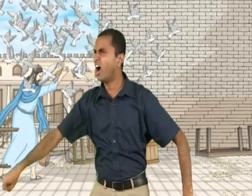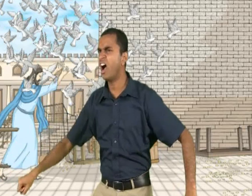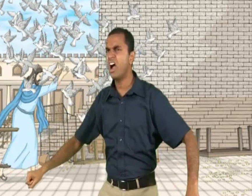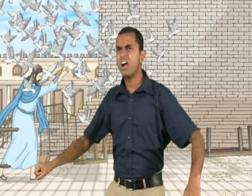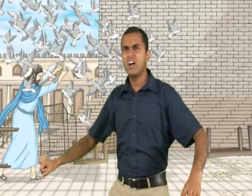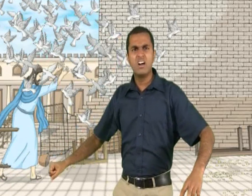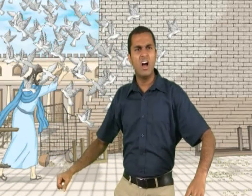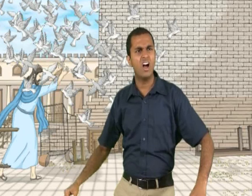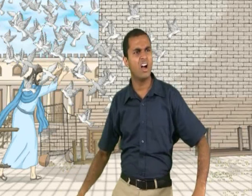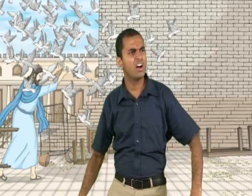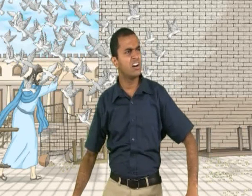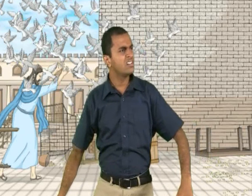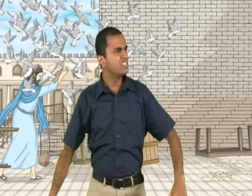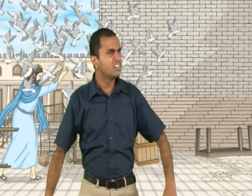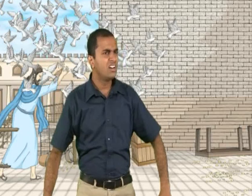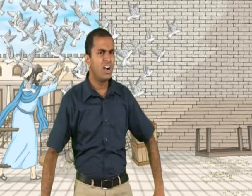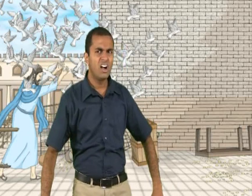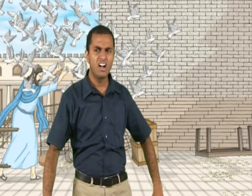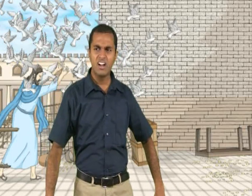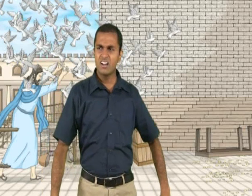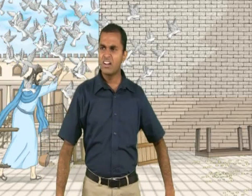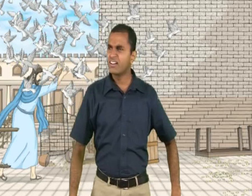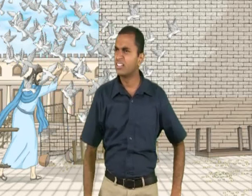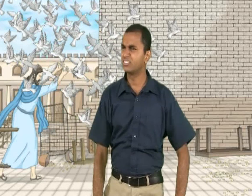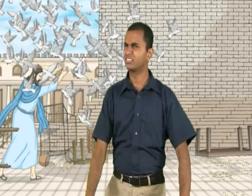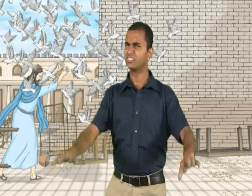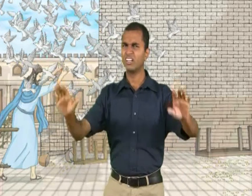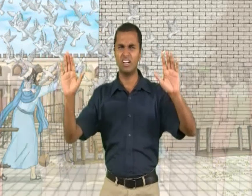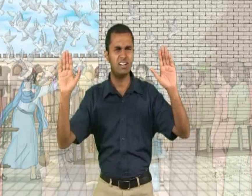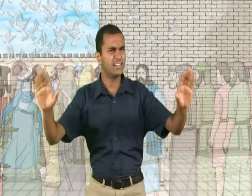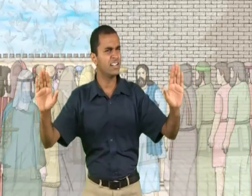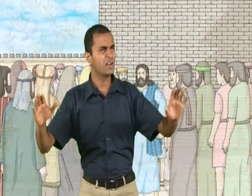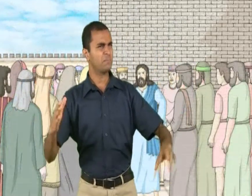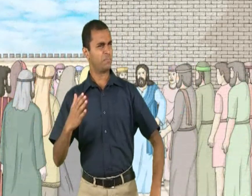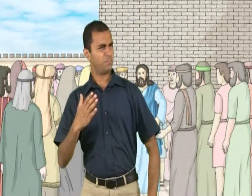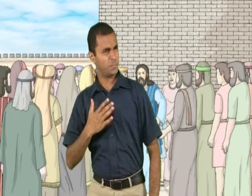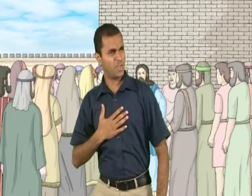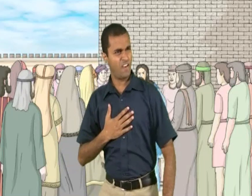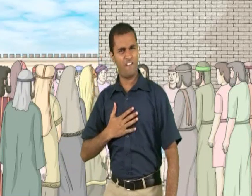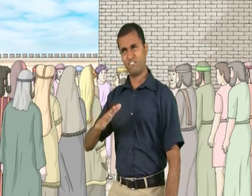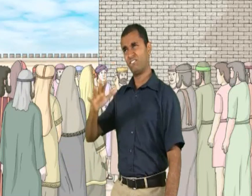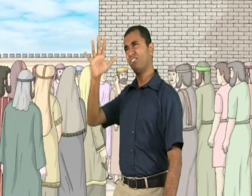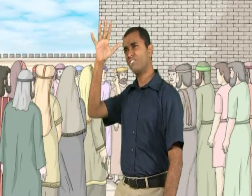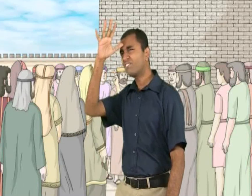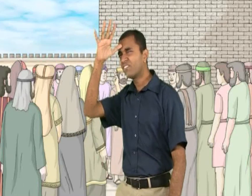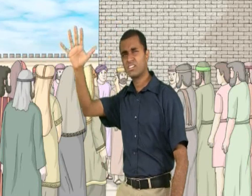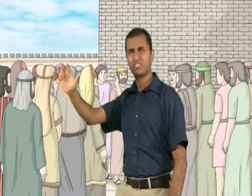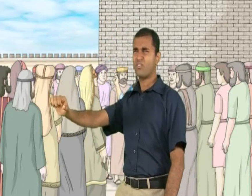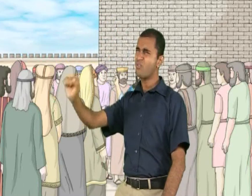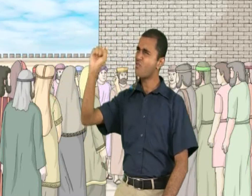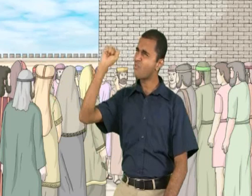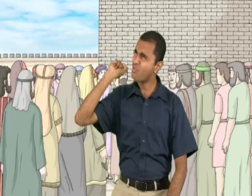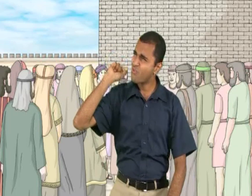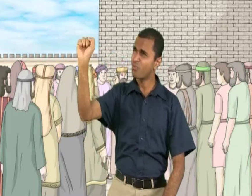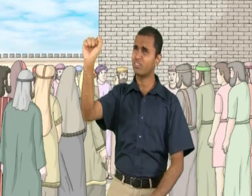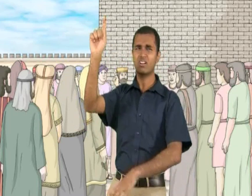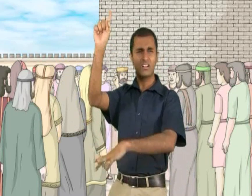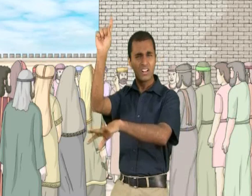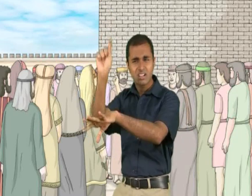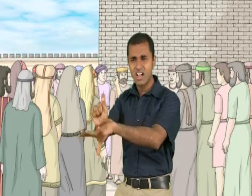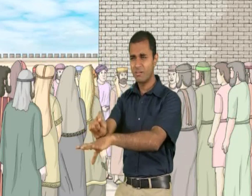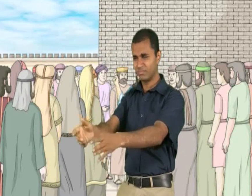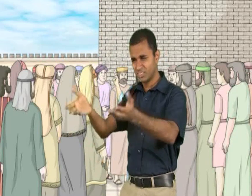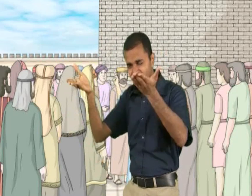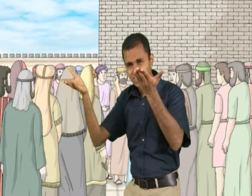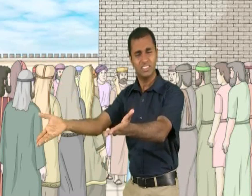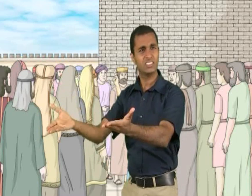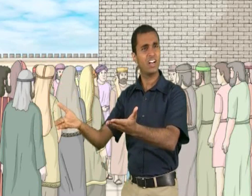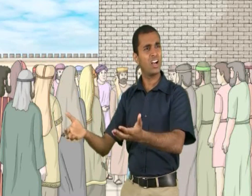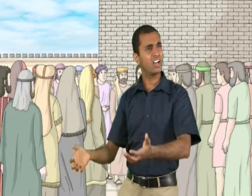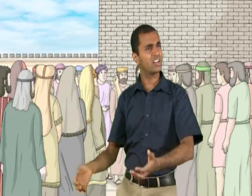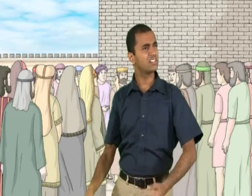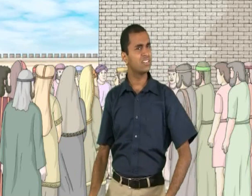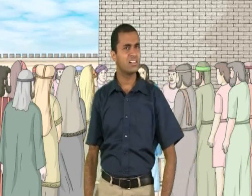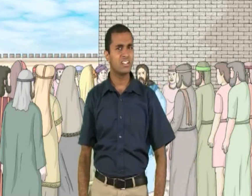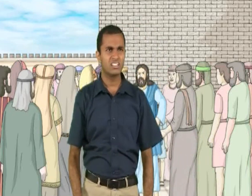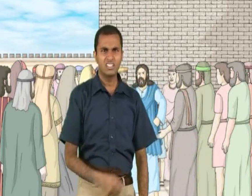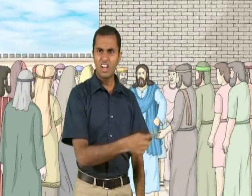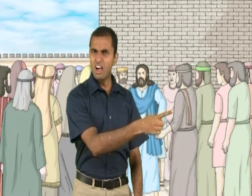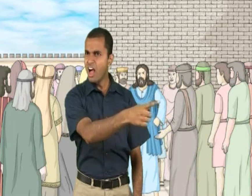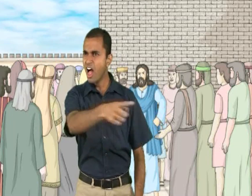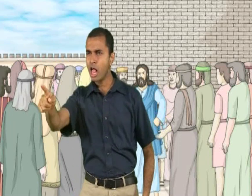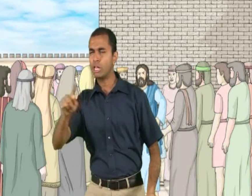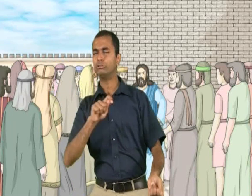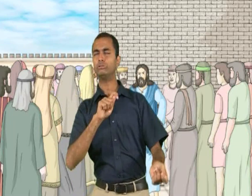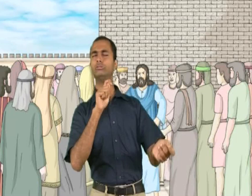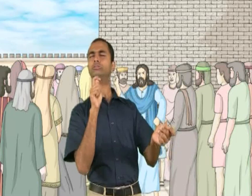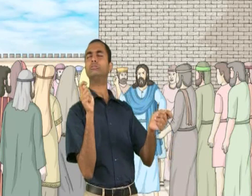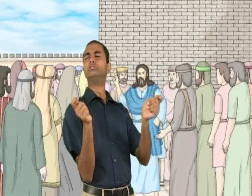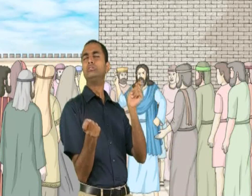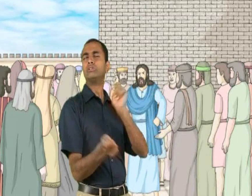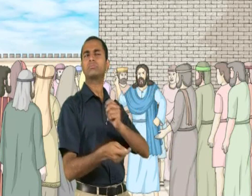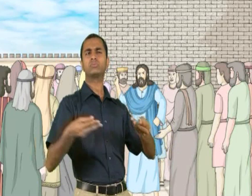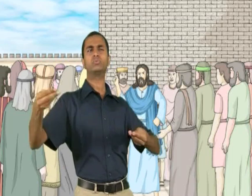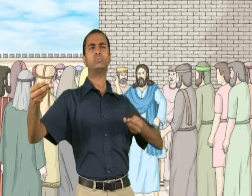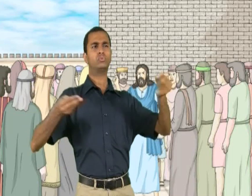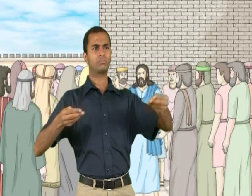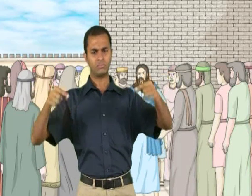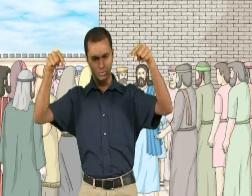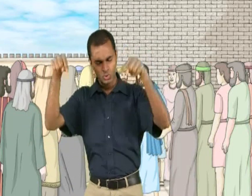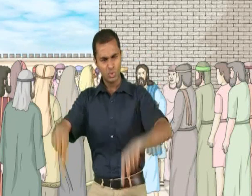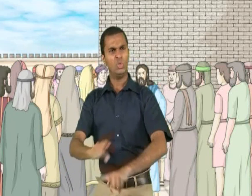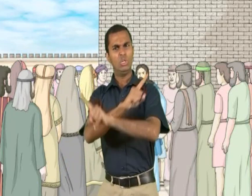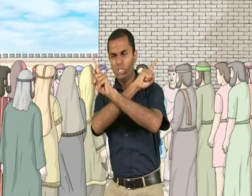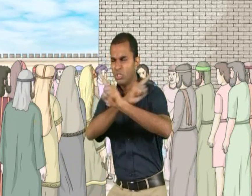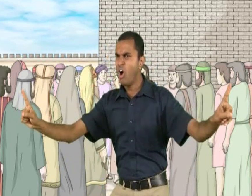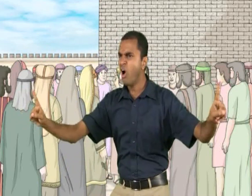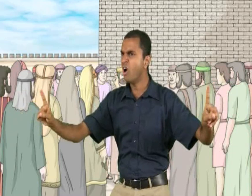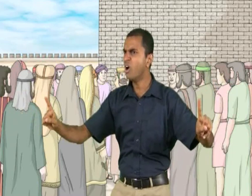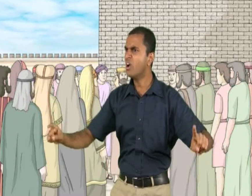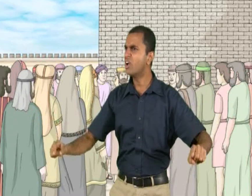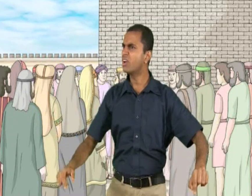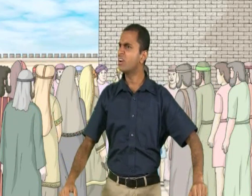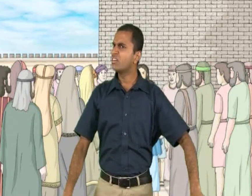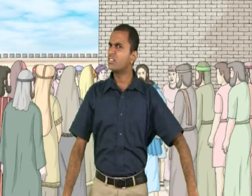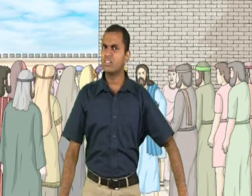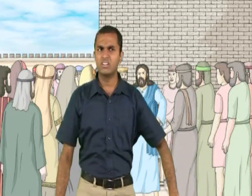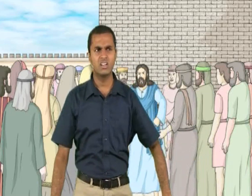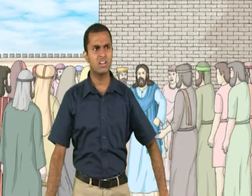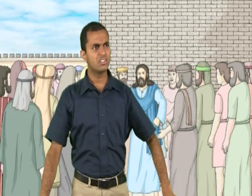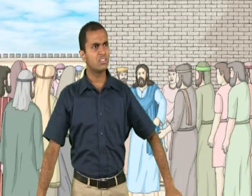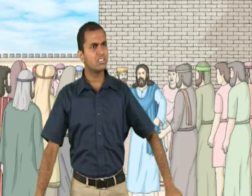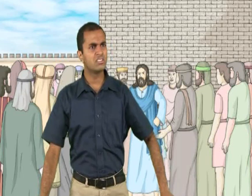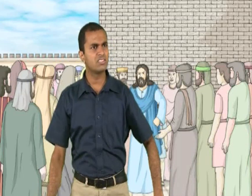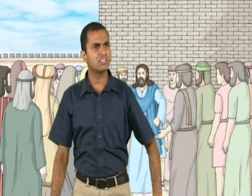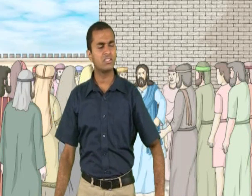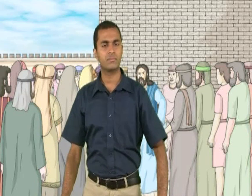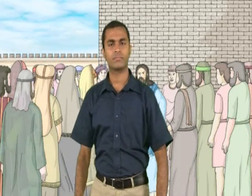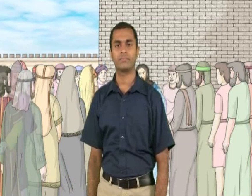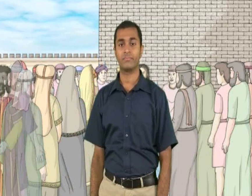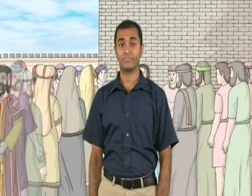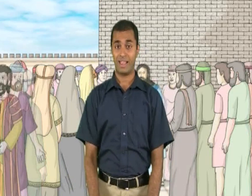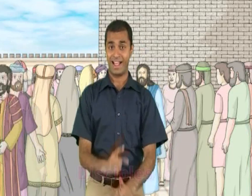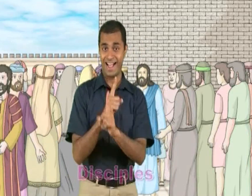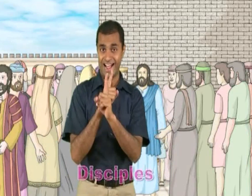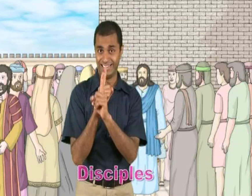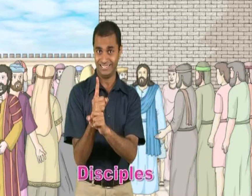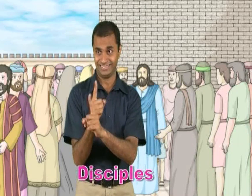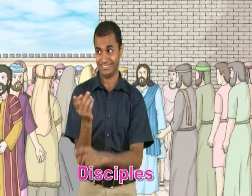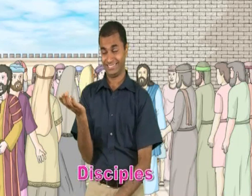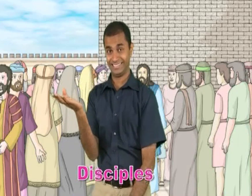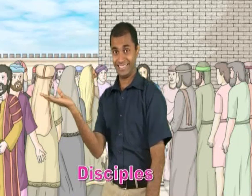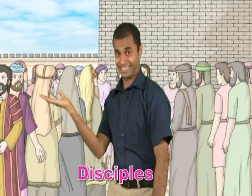How dare you turn My Father’s house into a marketplace!”